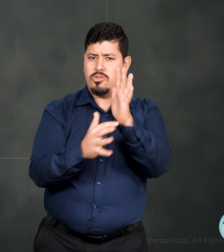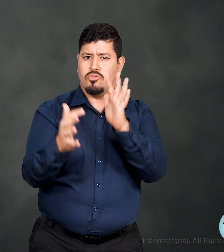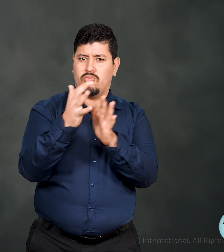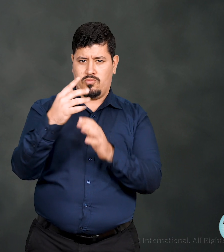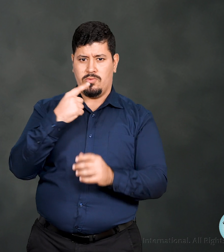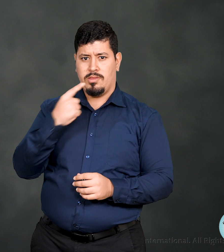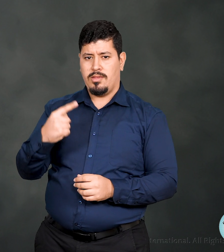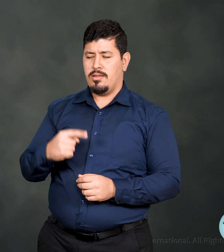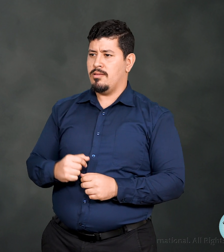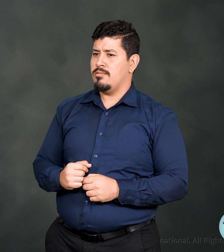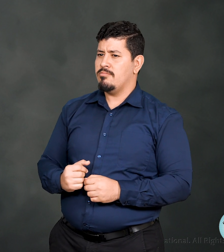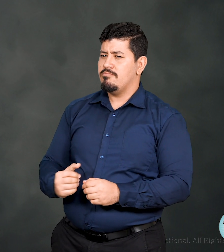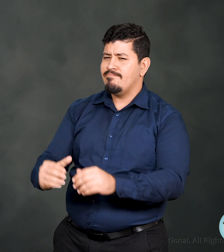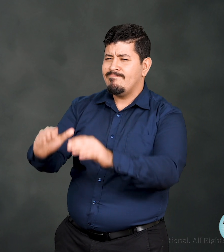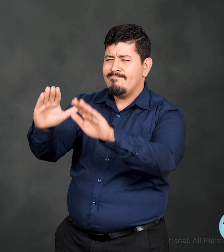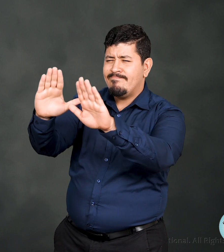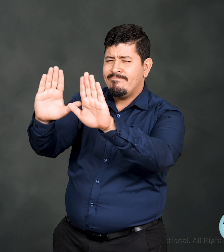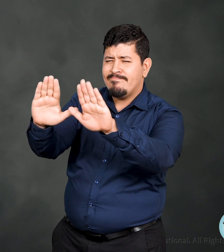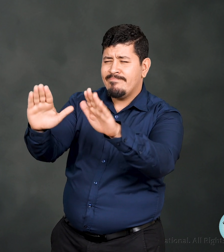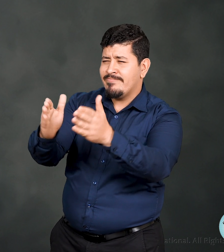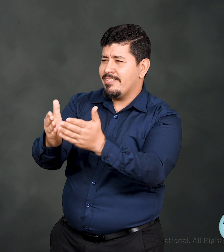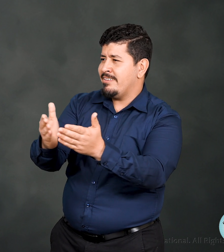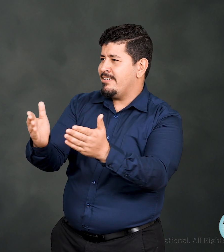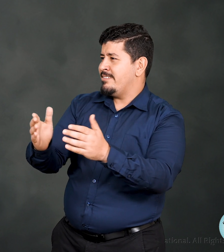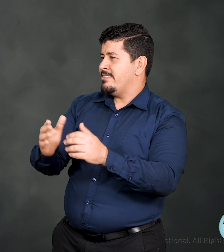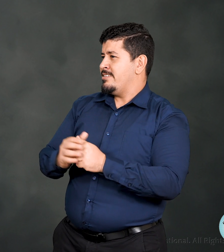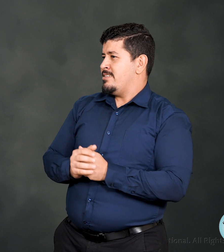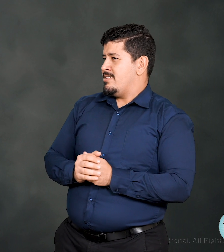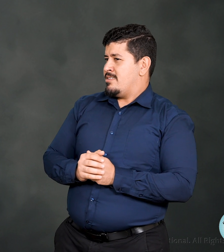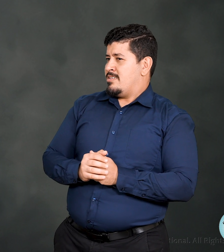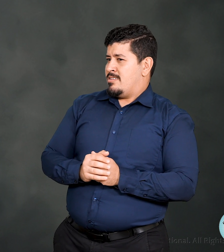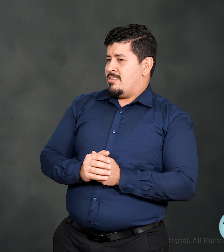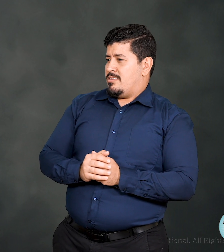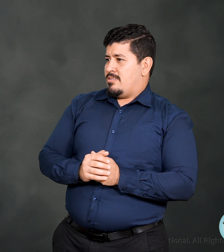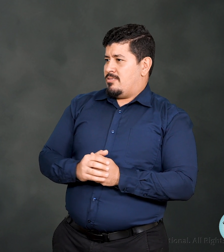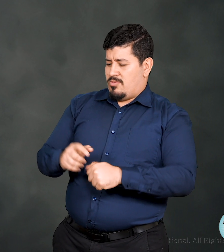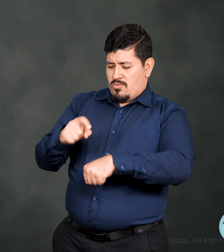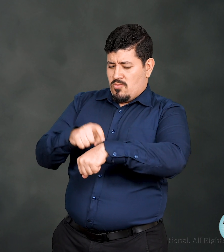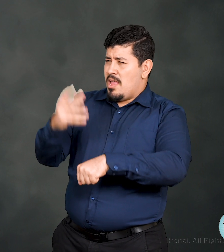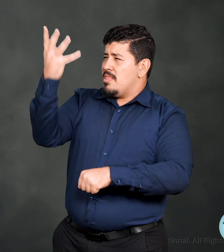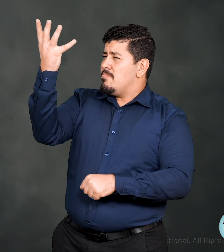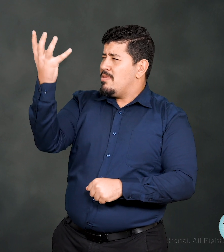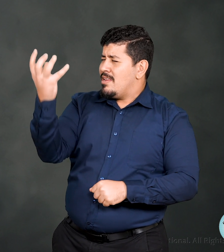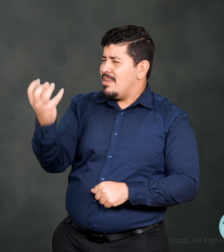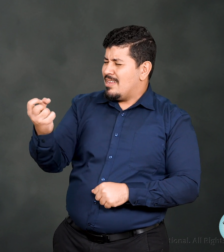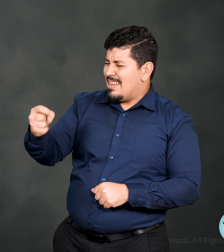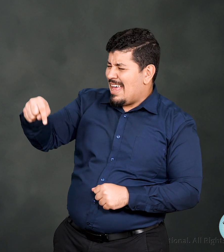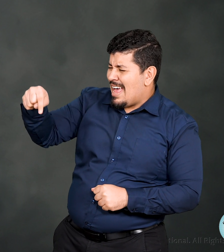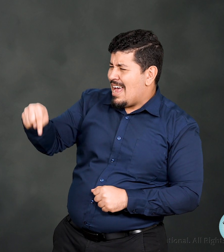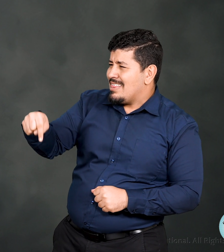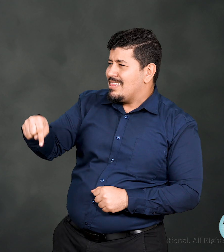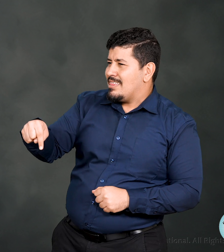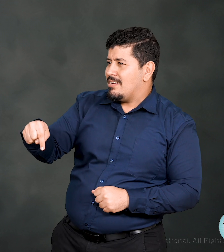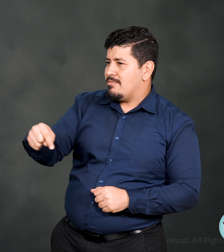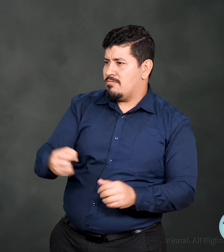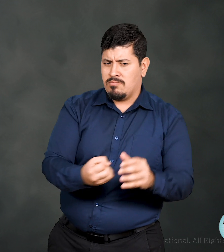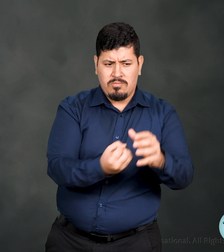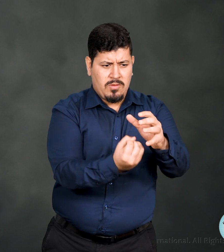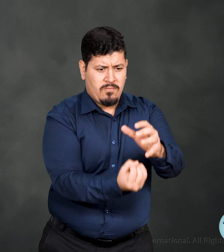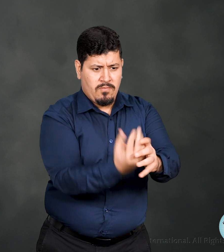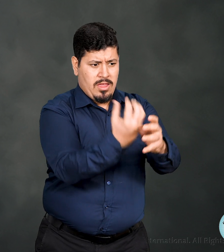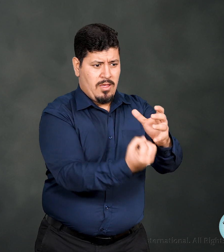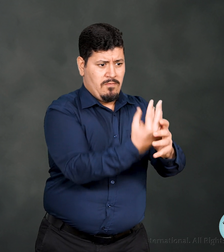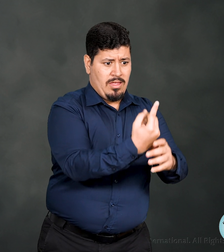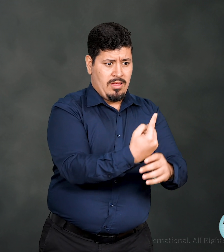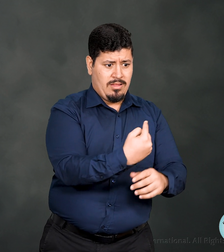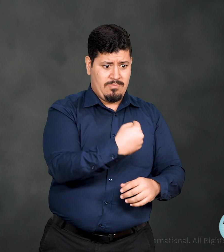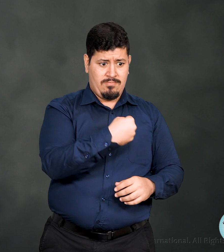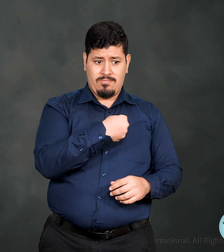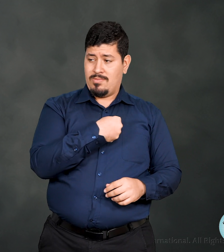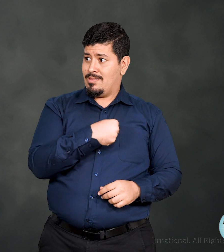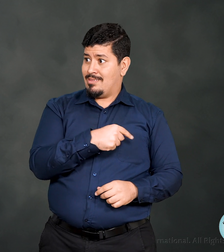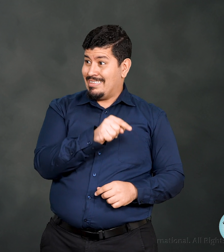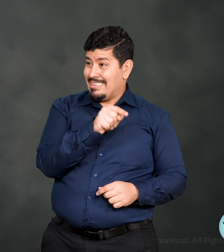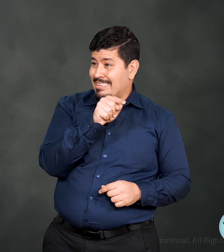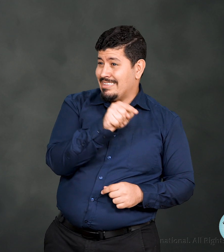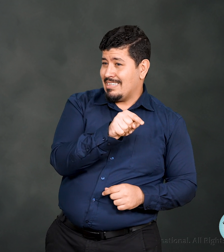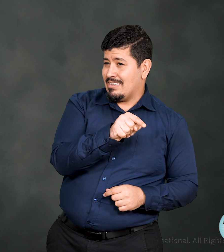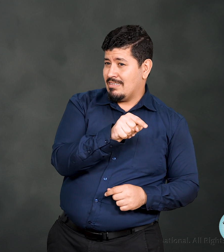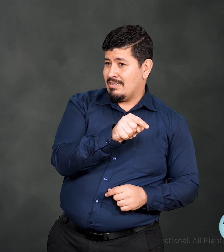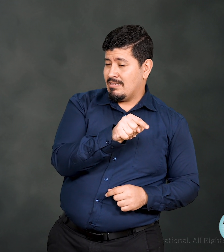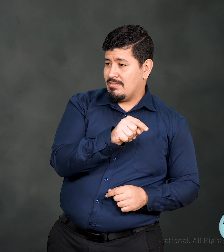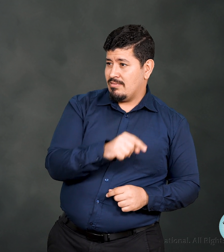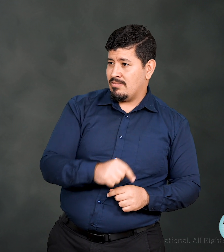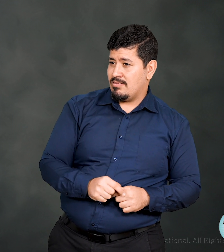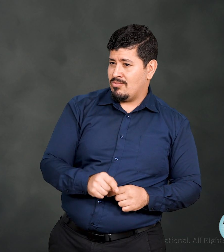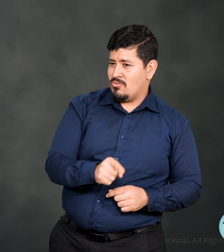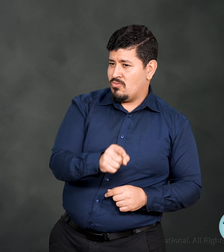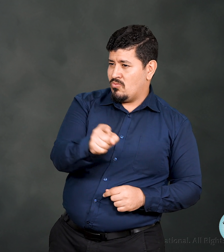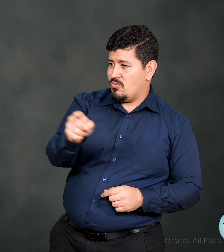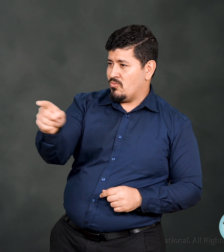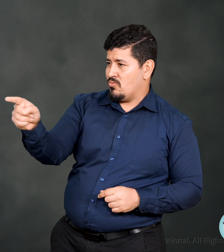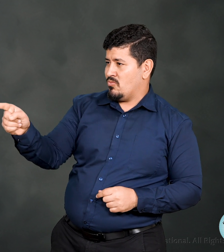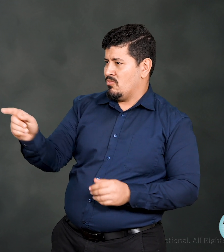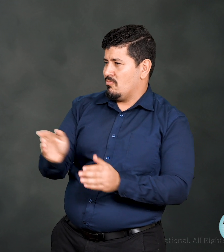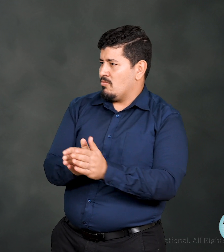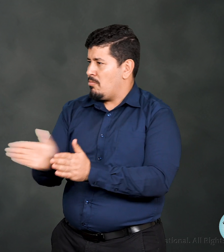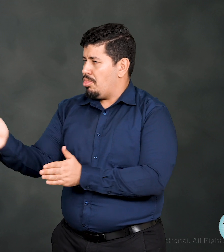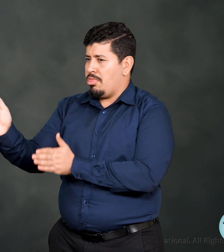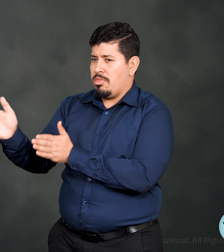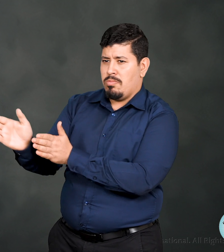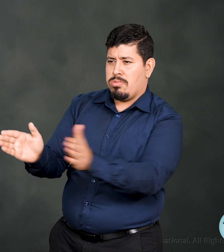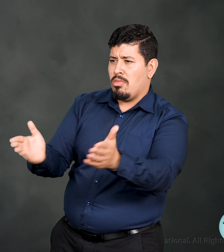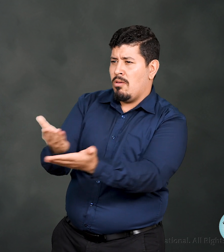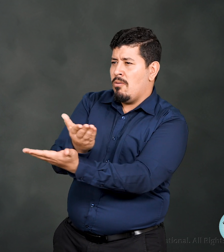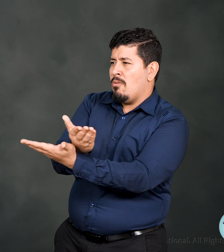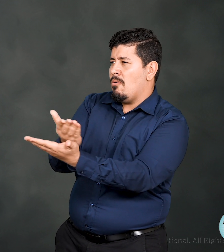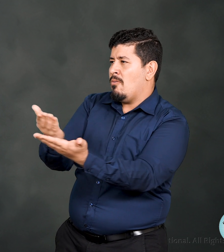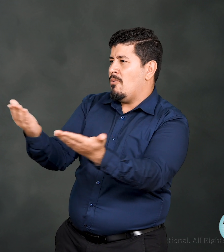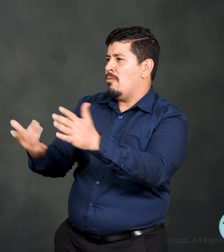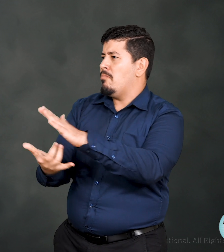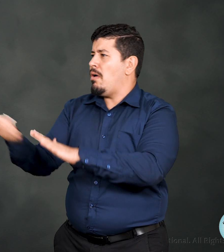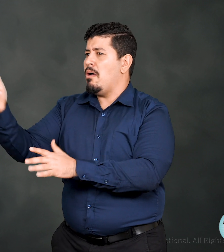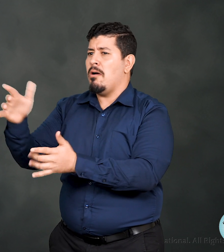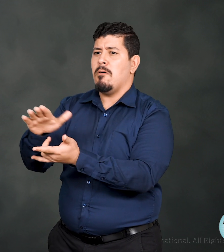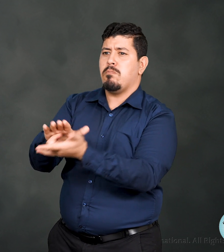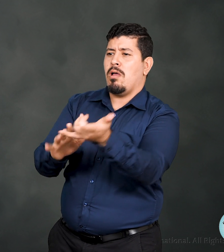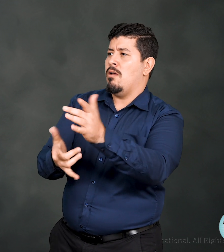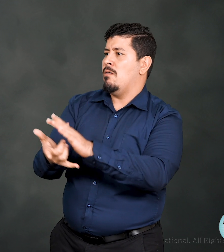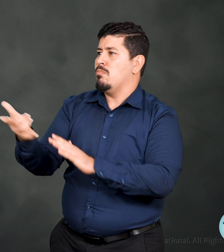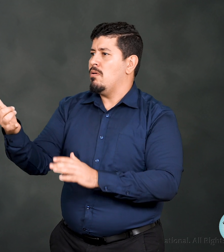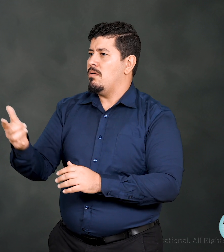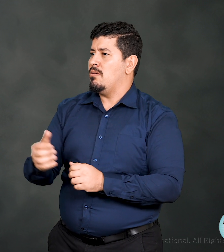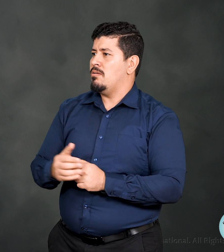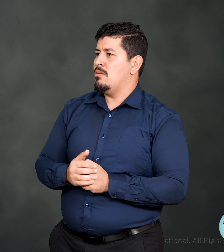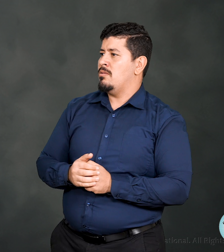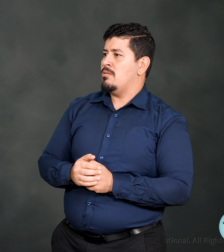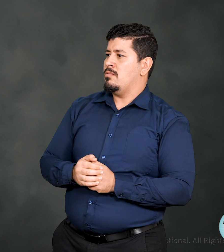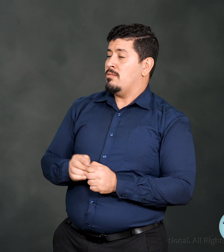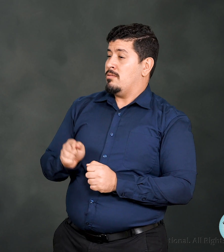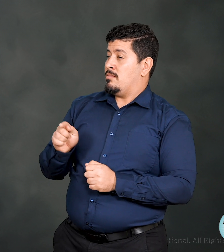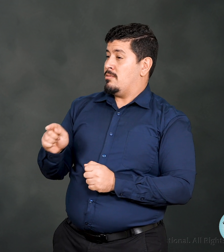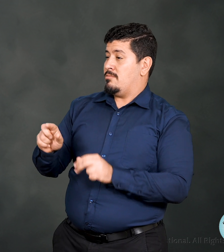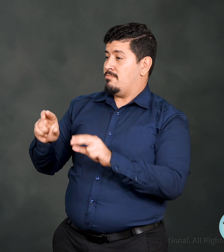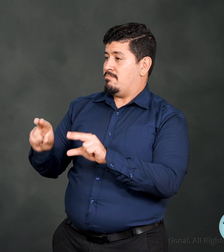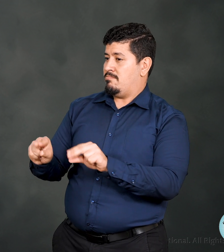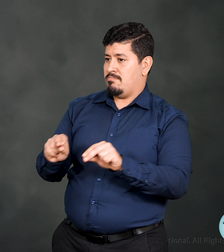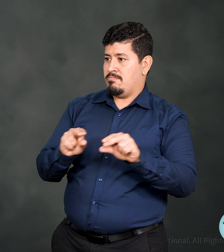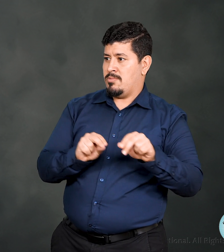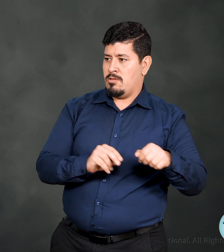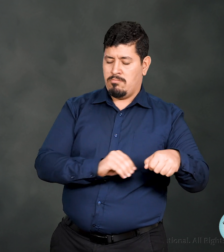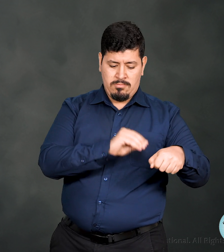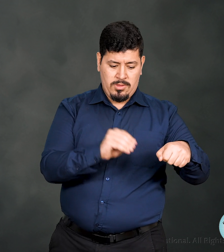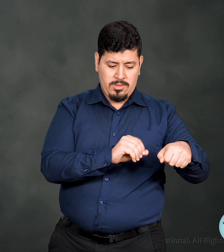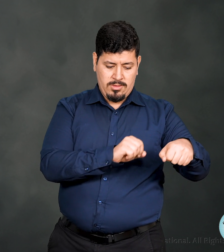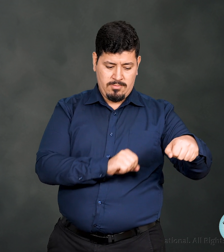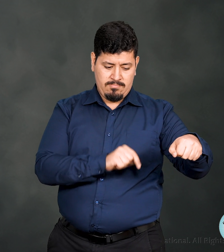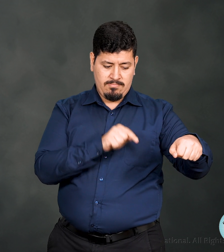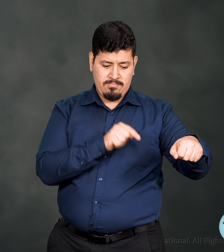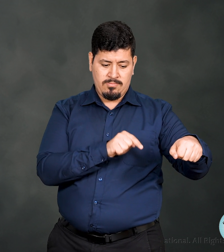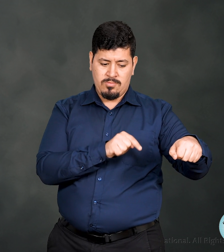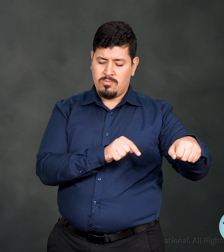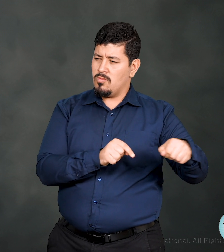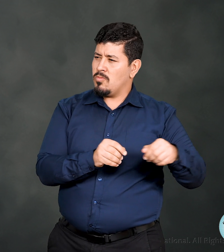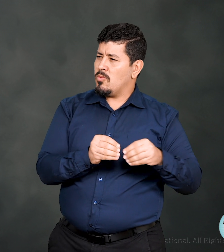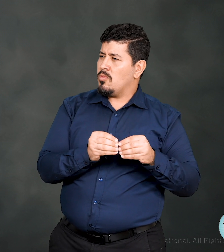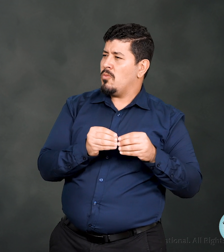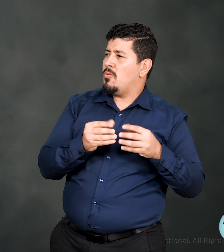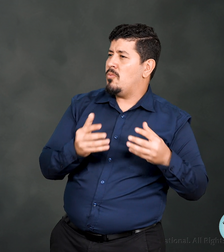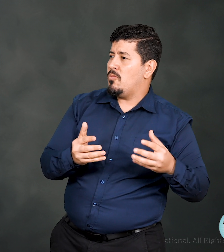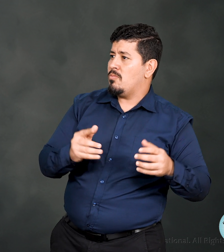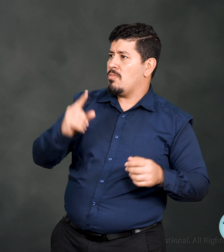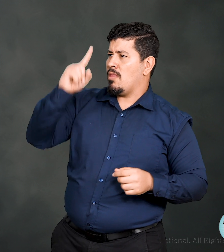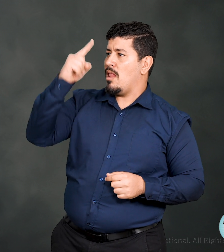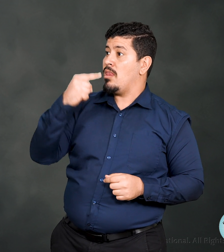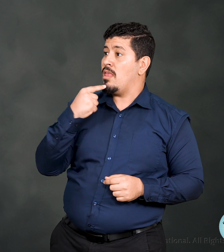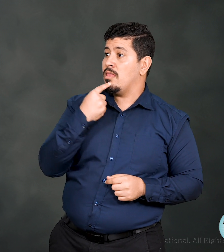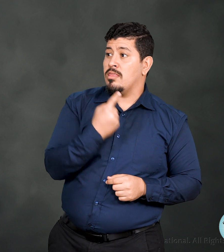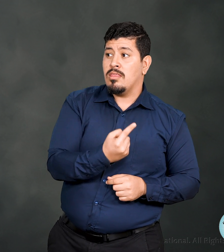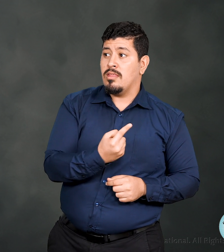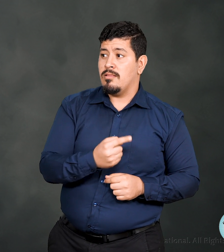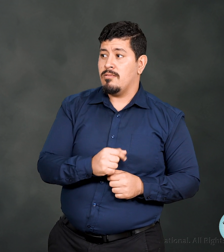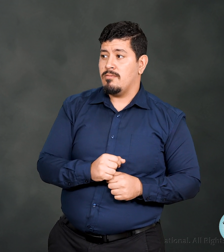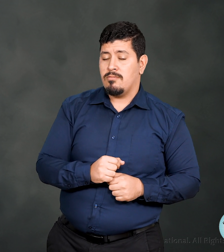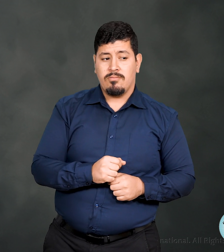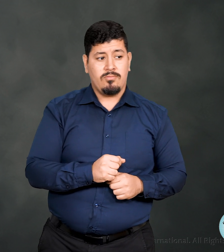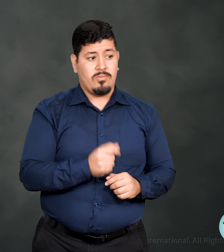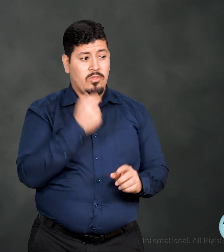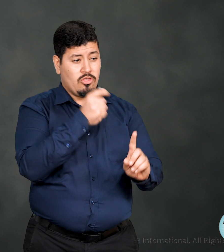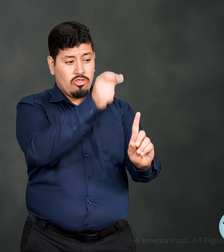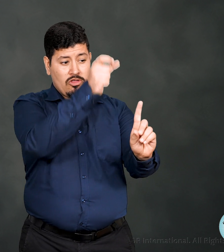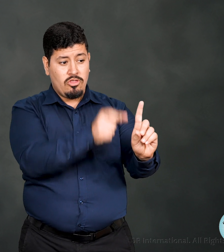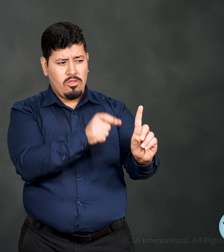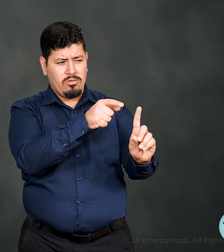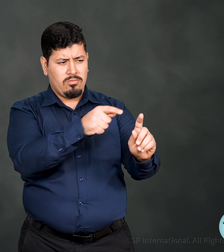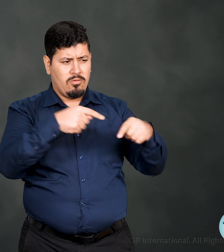Then Jesus said to them, “This very night you will all fall away on account of Me.